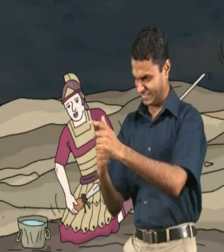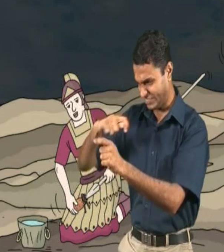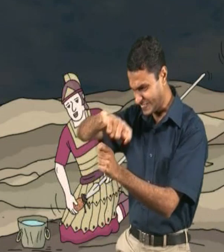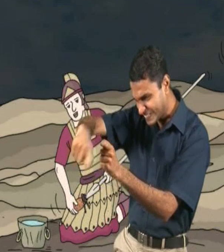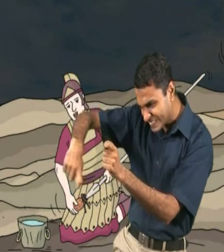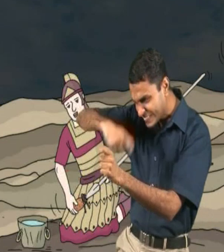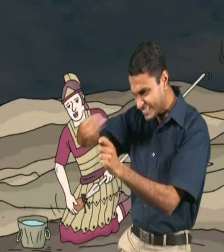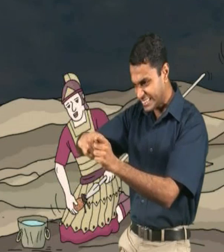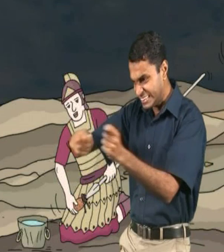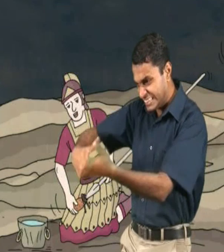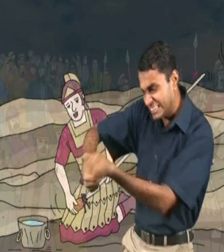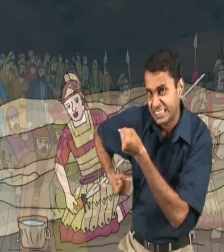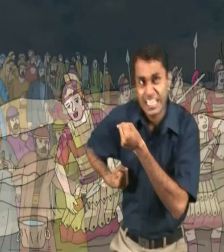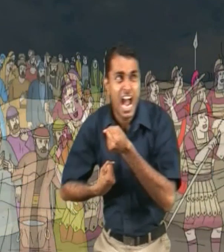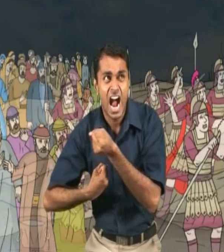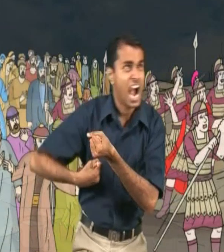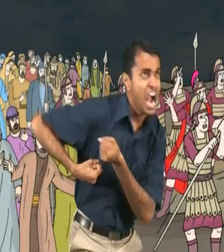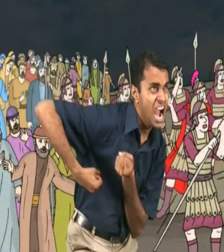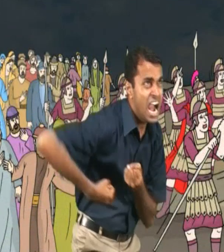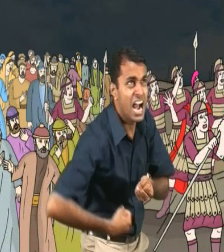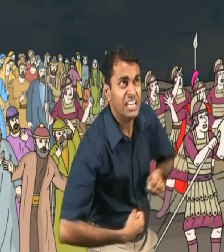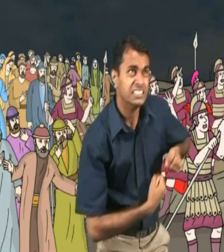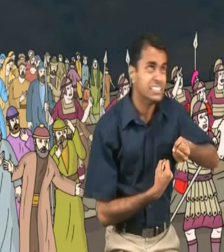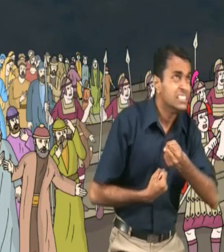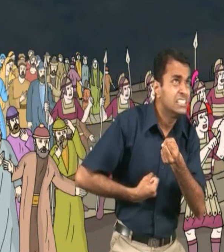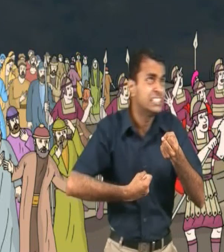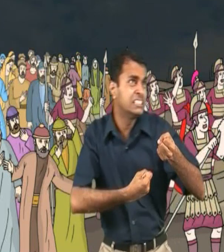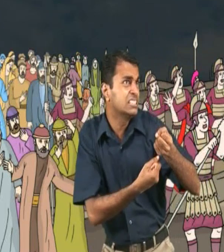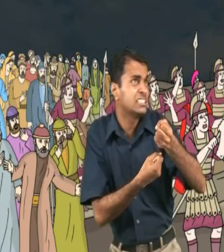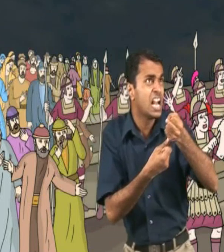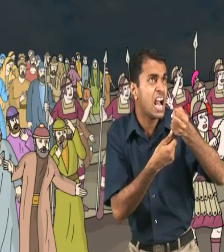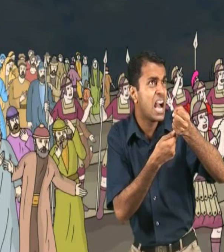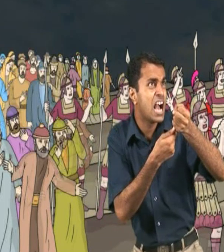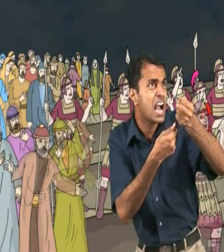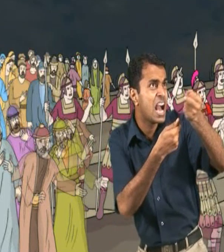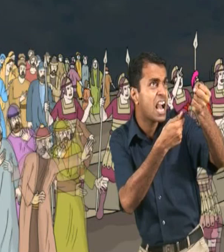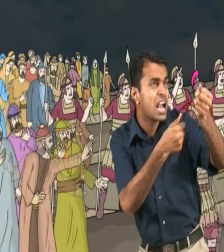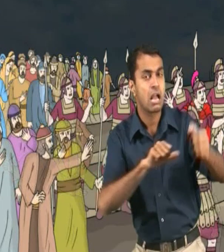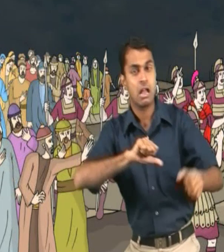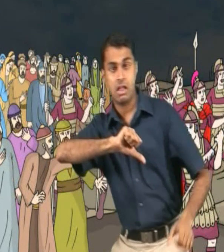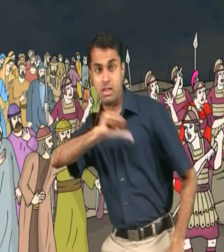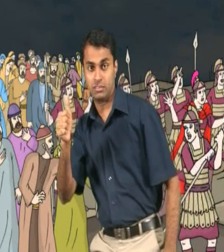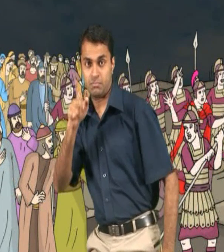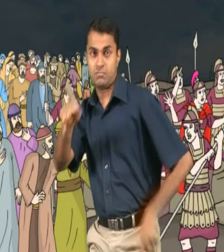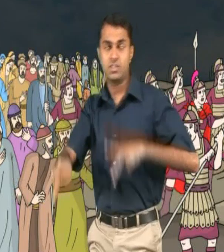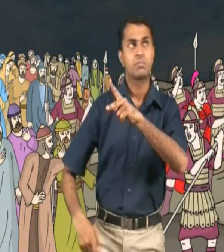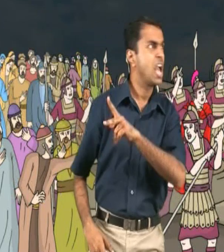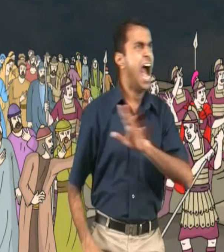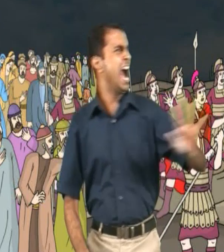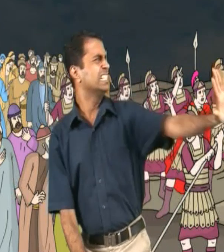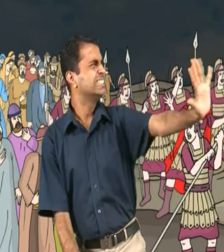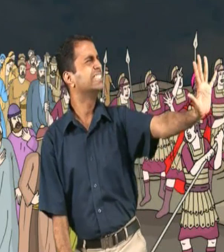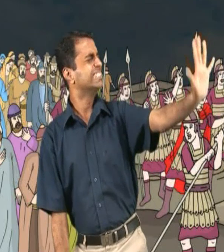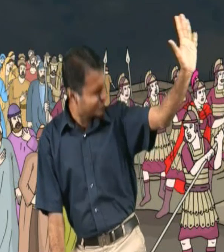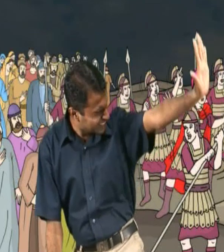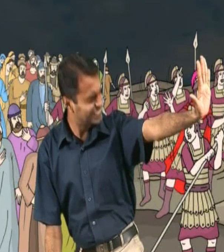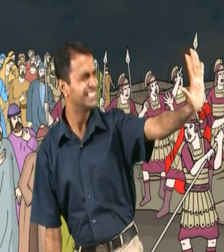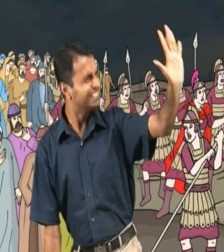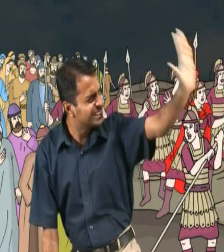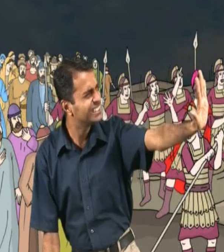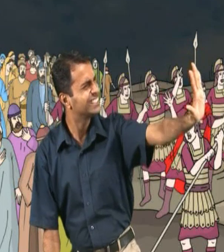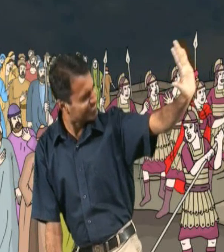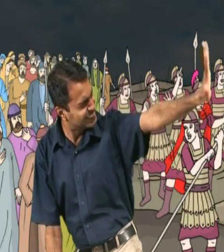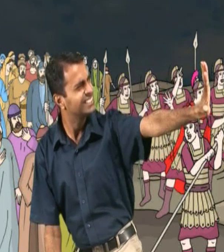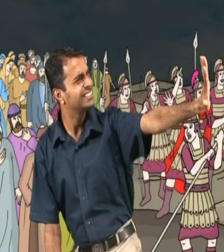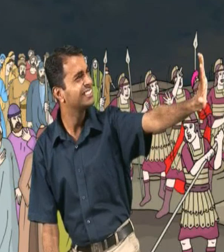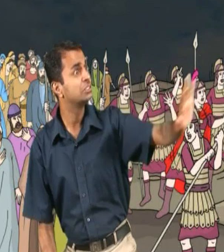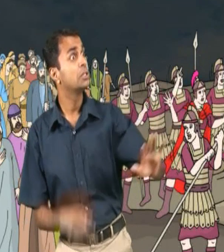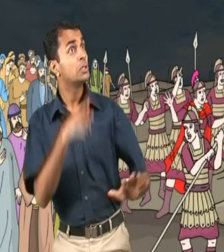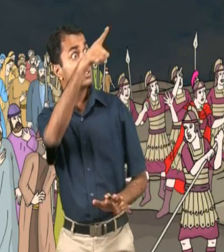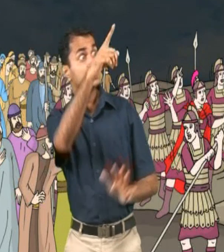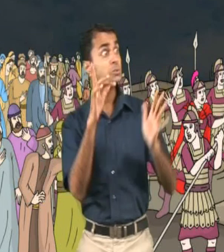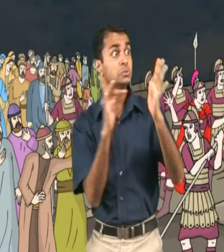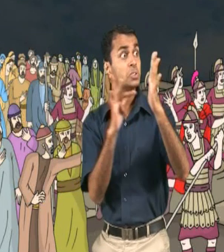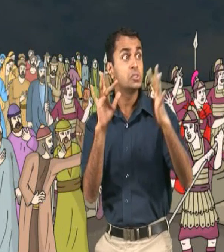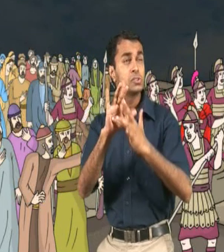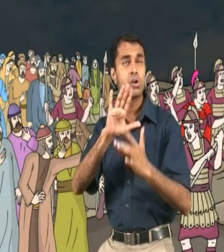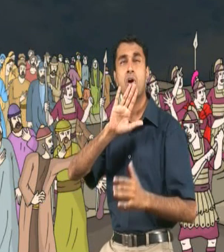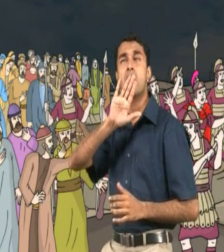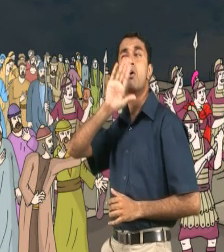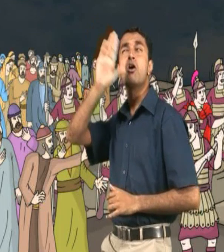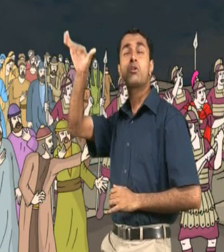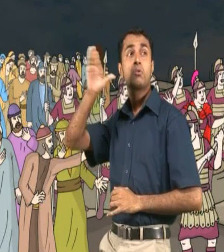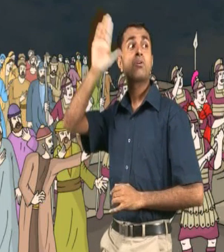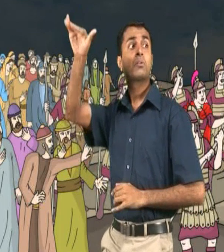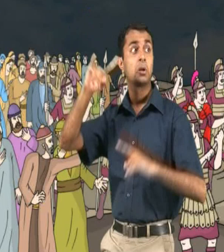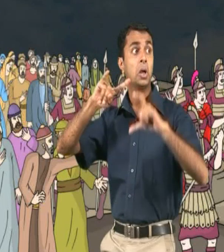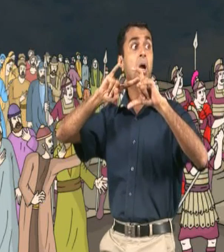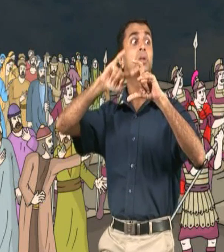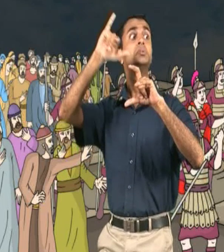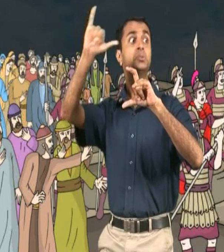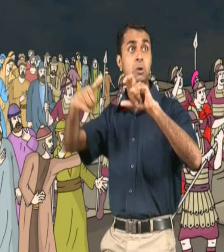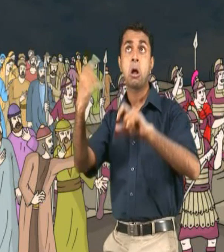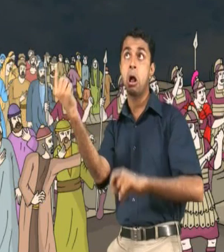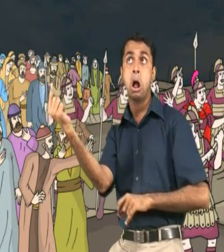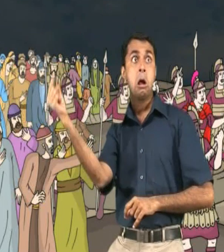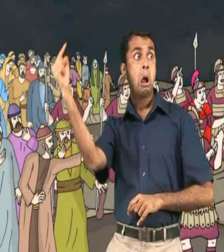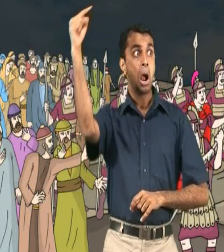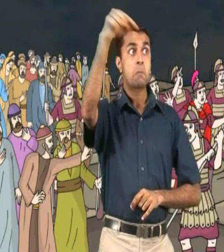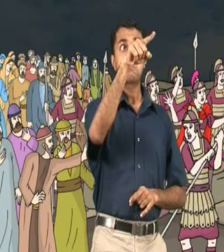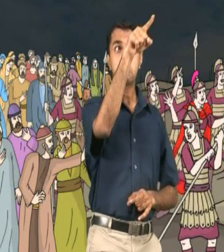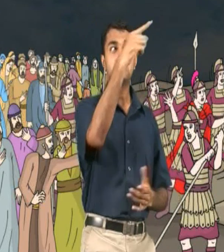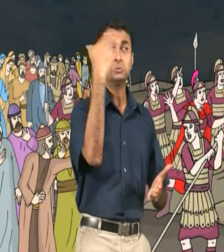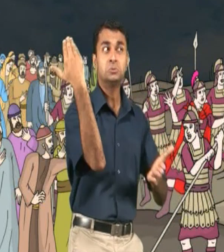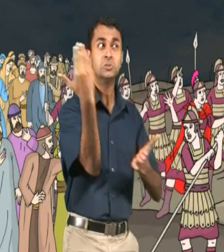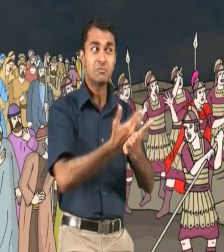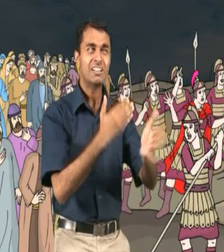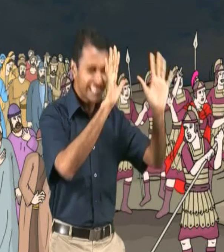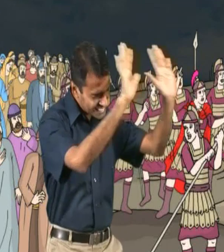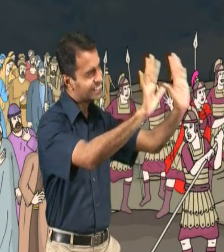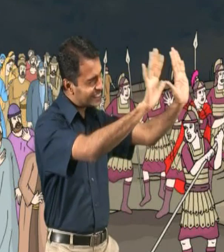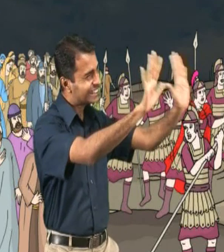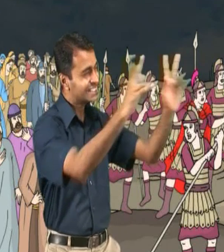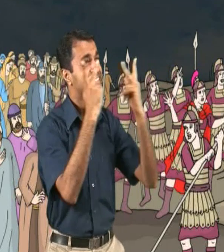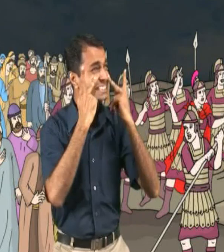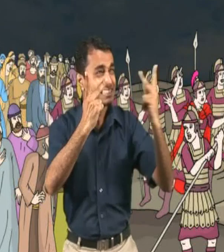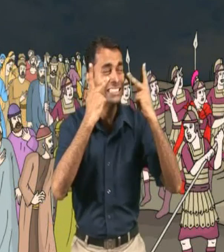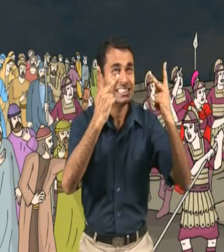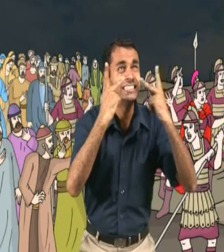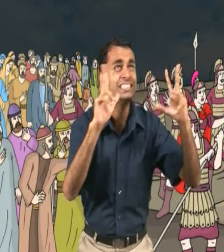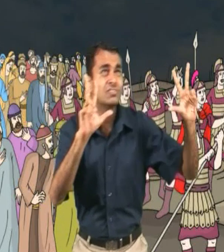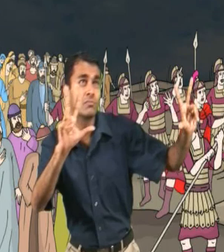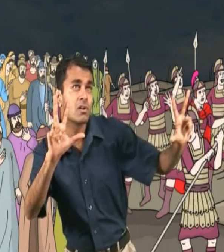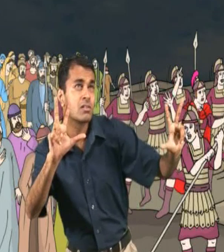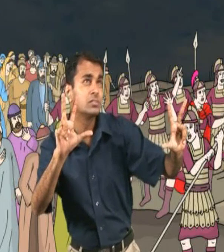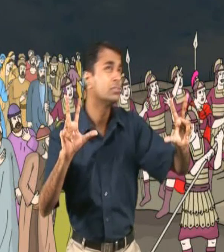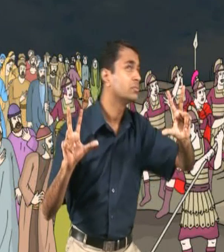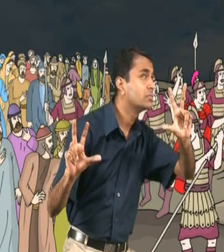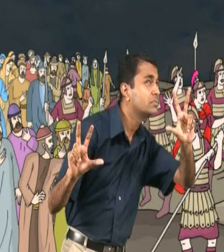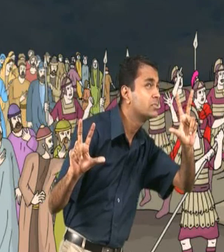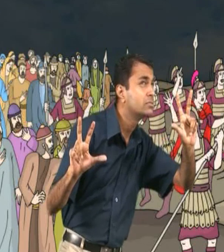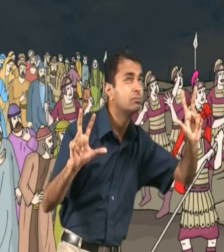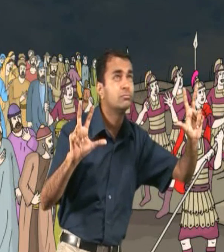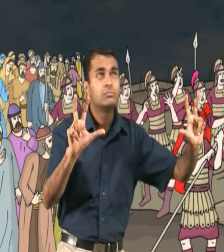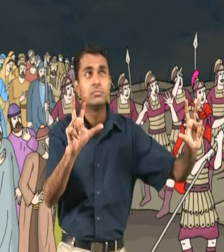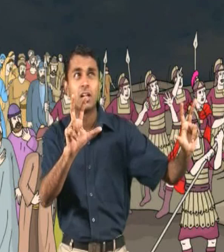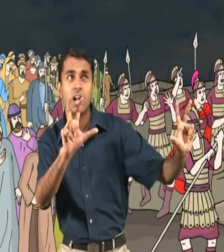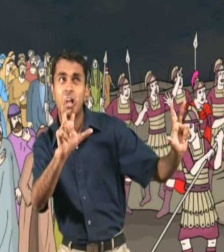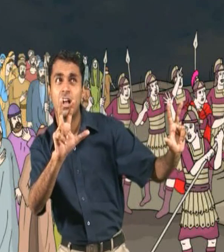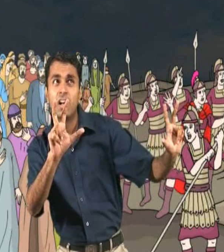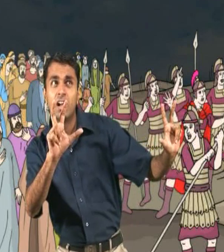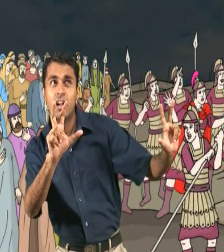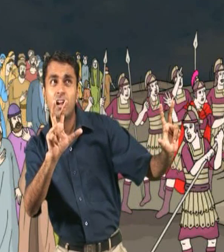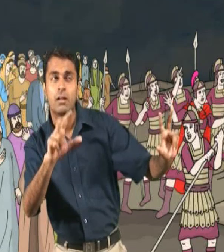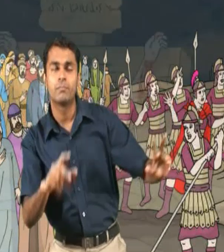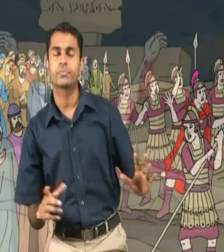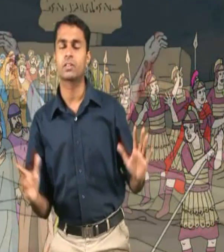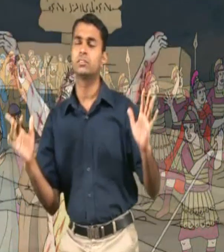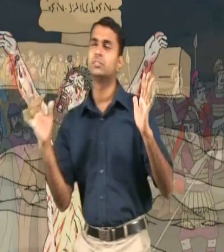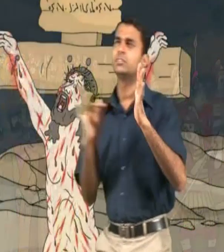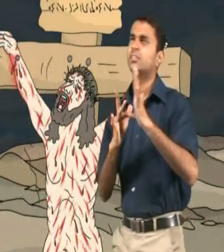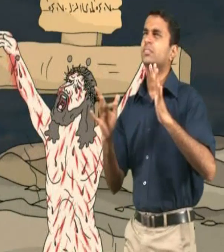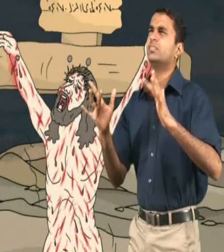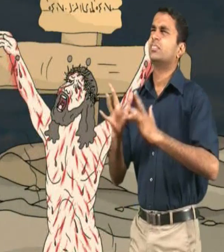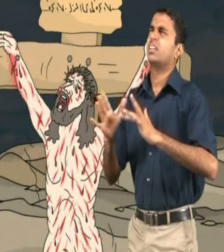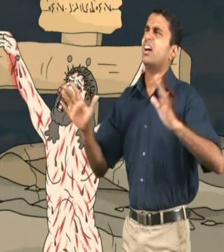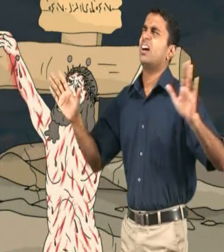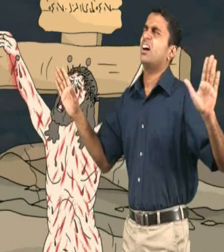He filled it with sour wine, put it on a reed, and held it up for Jesus to drink. But the others said, “Leave Him alone. Let us see if Elijah comes to save Him.”